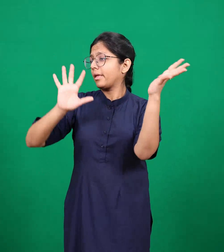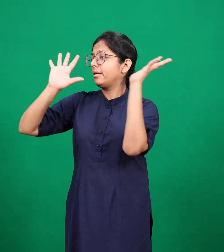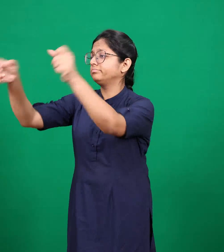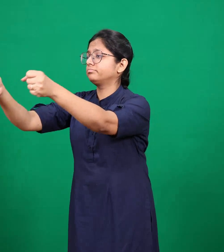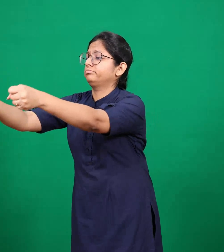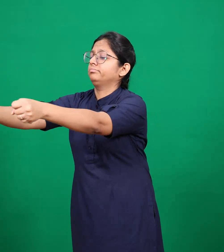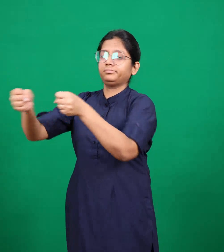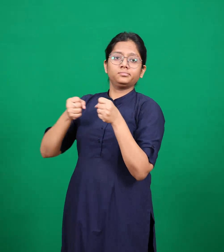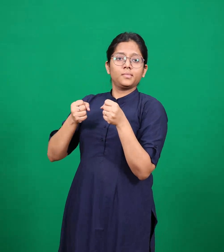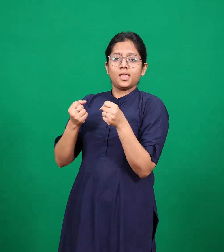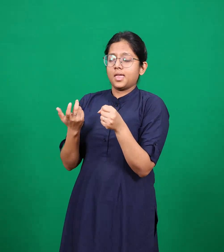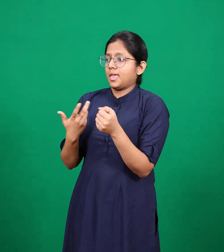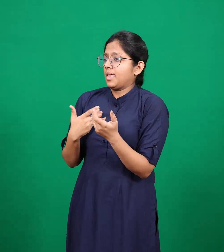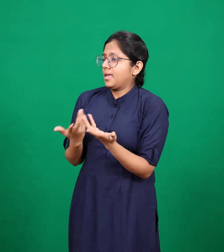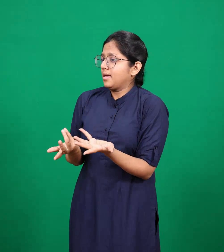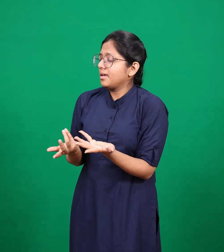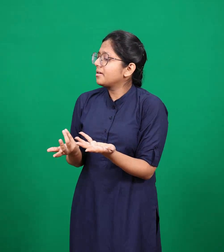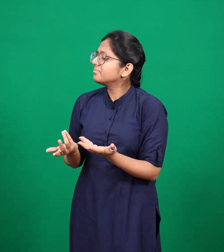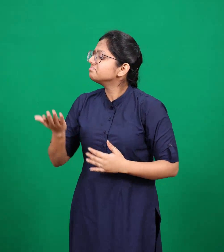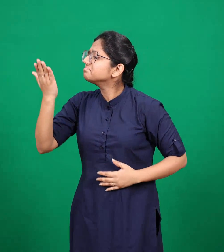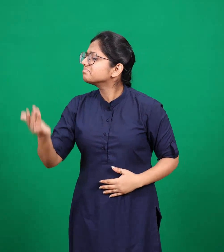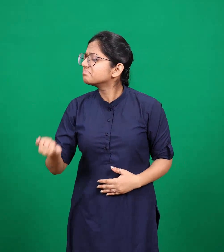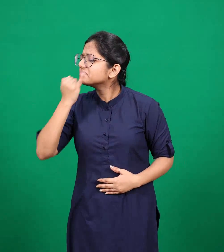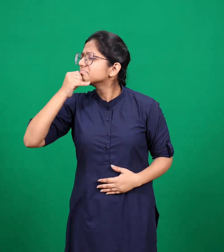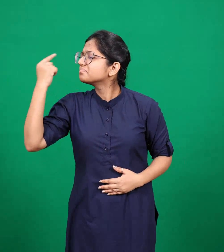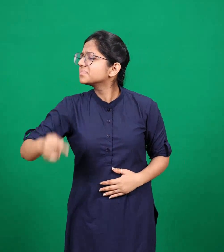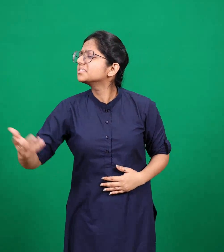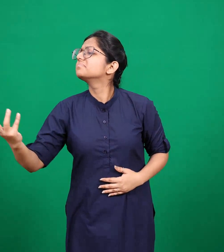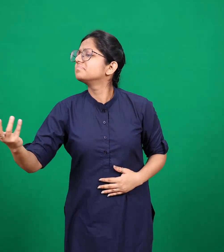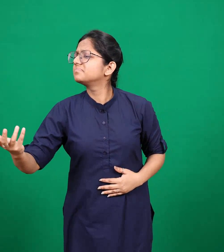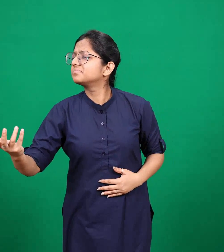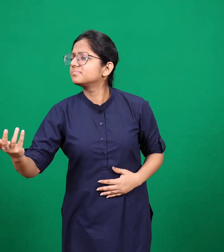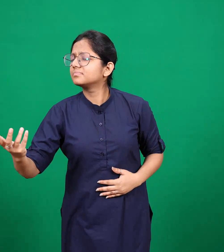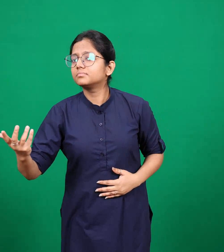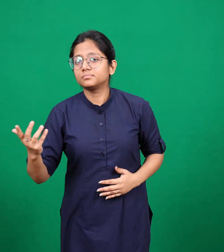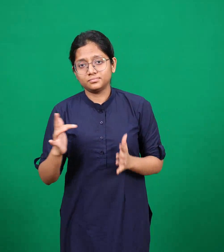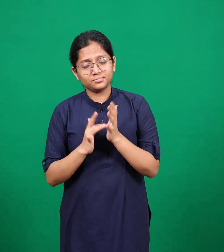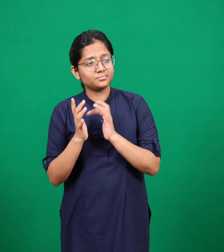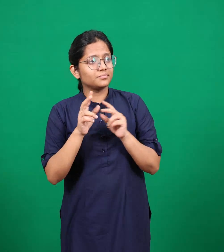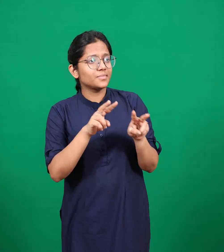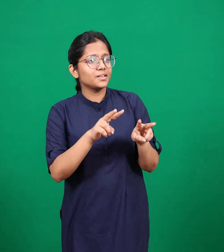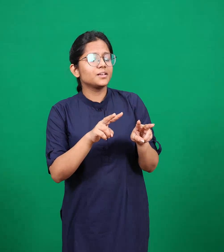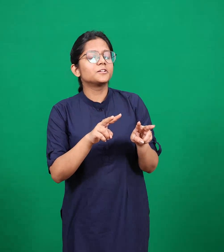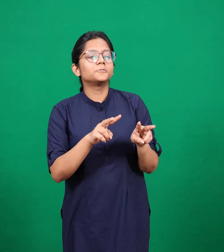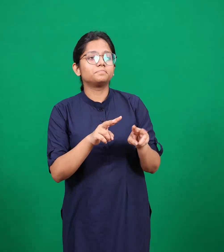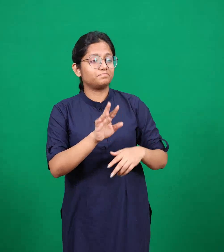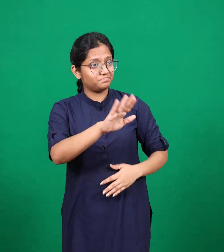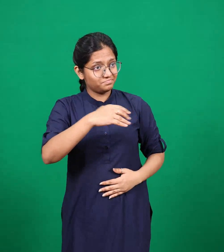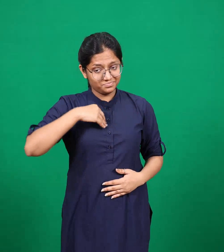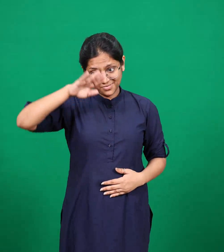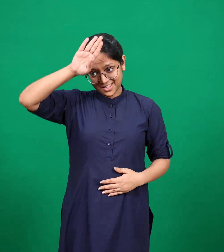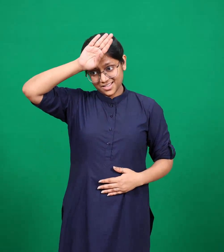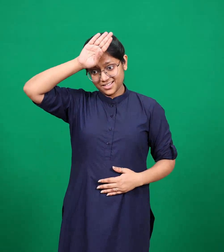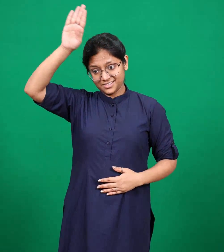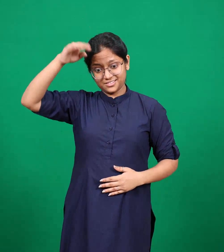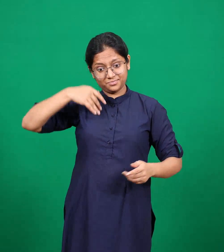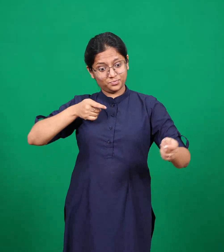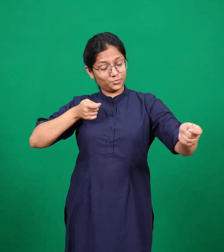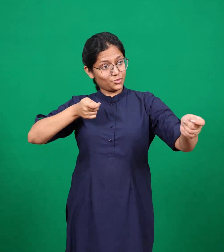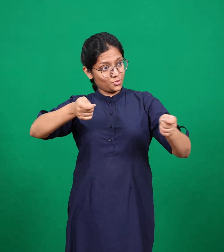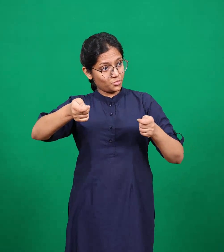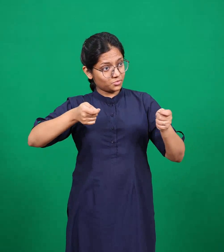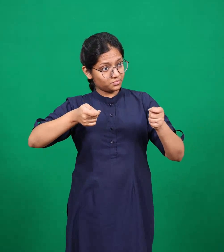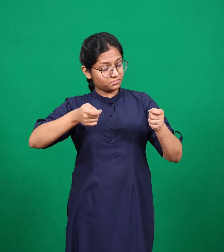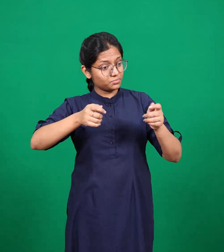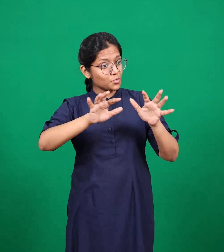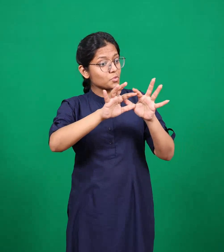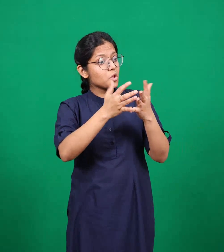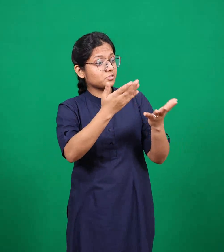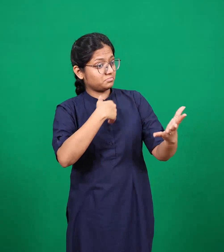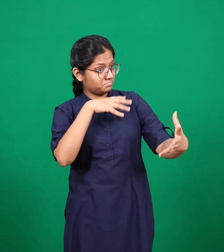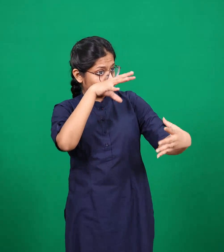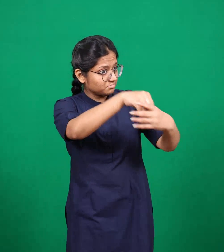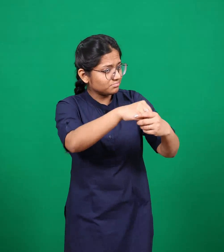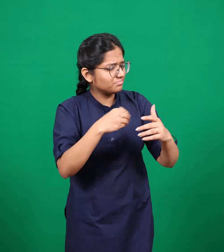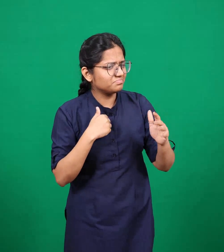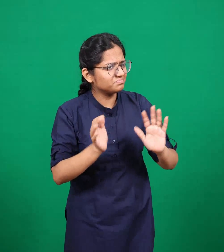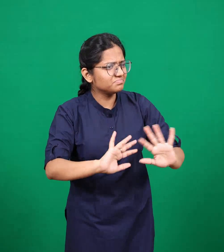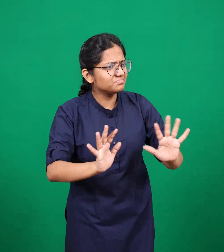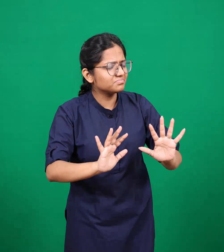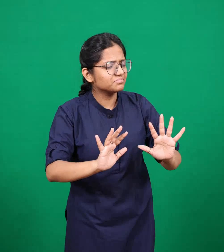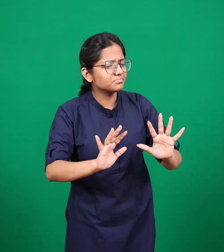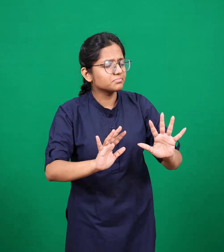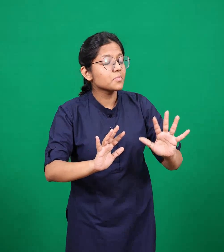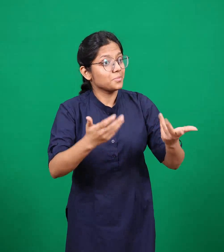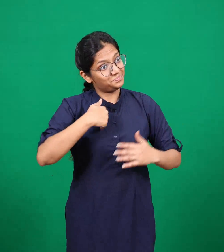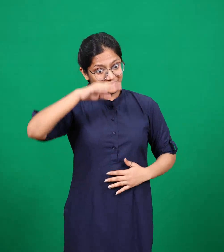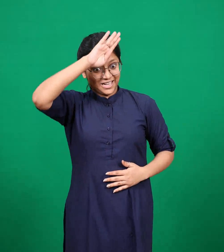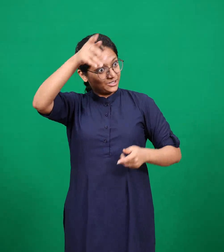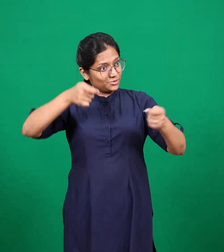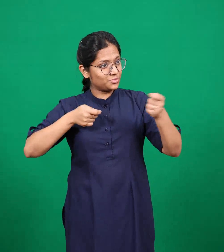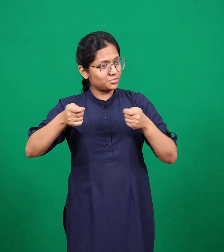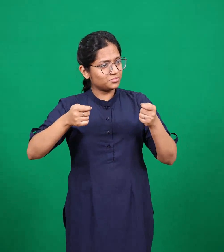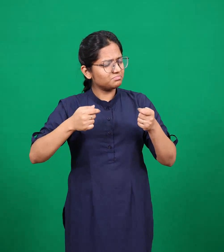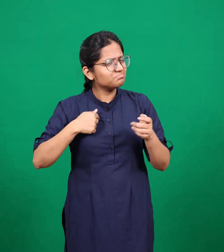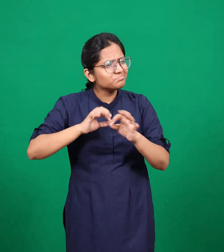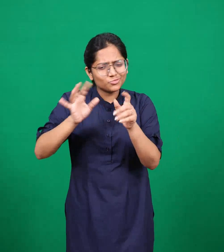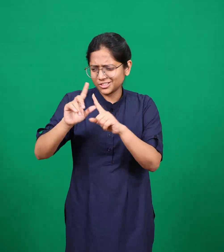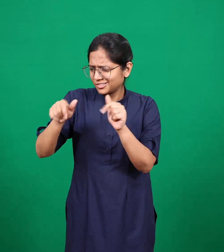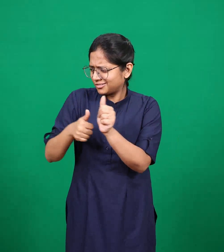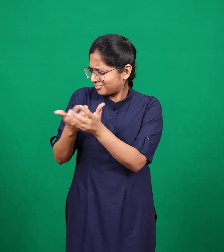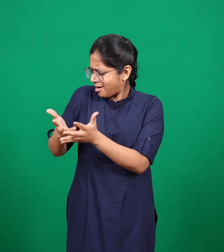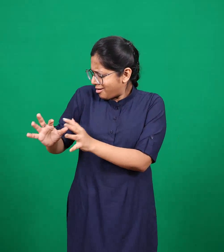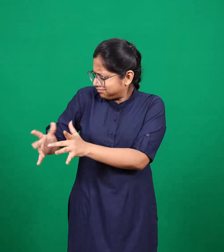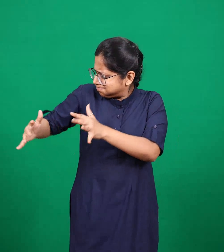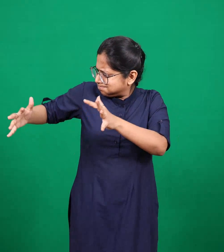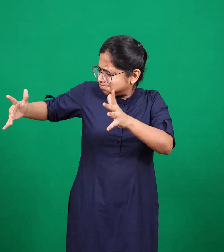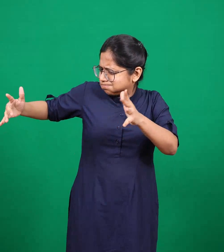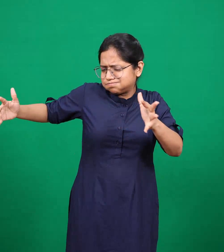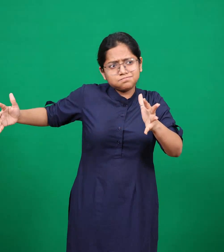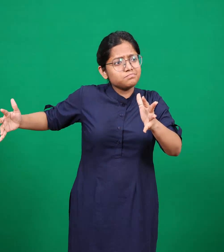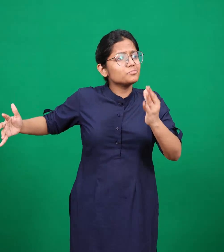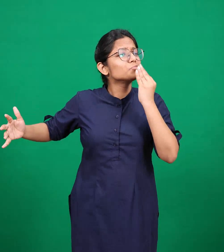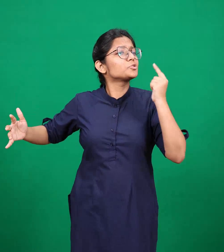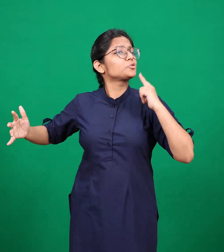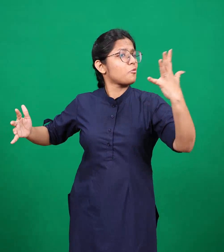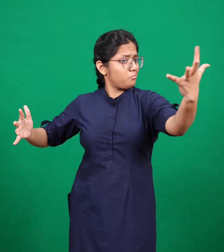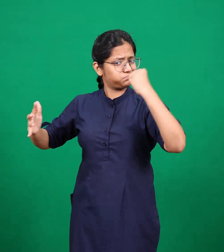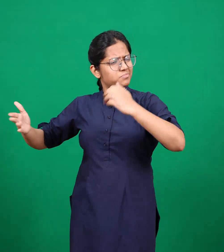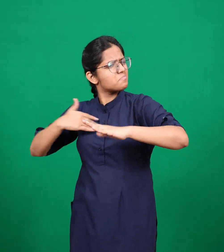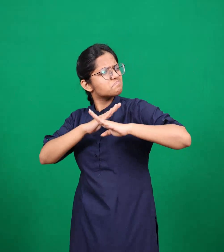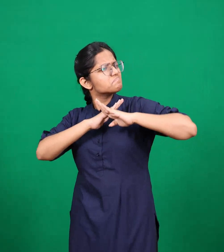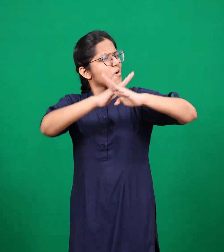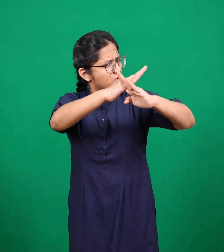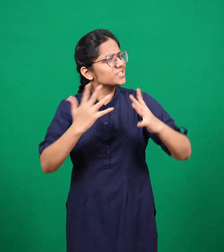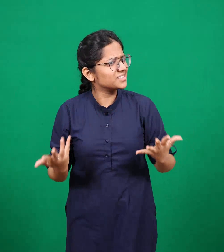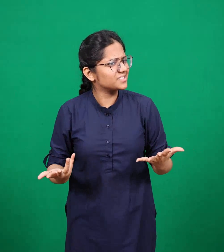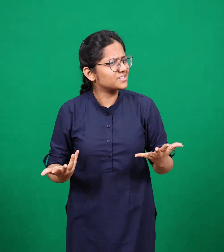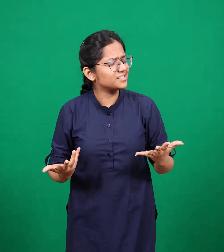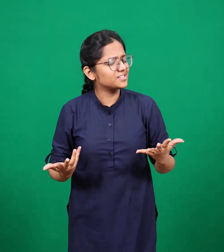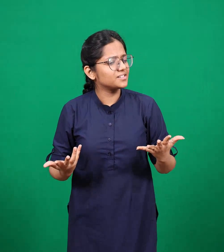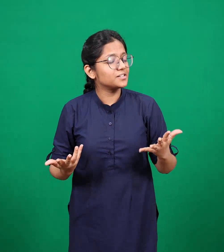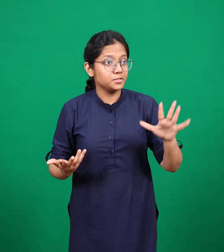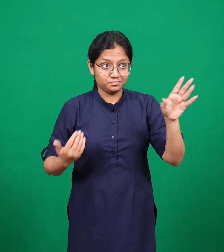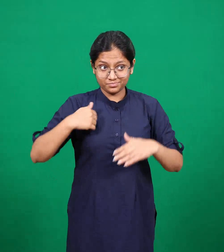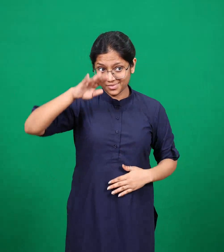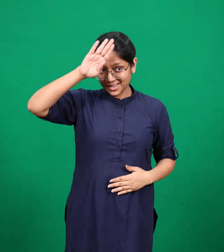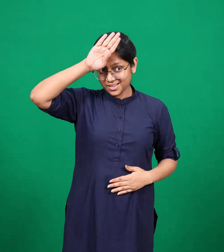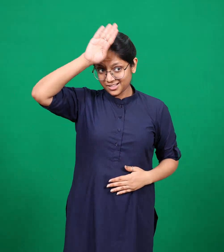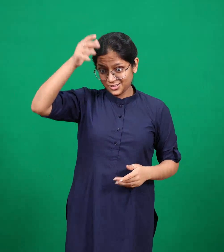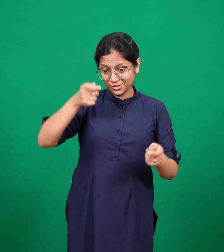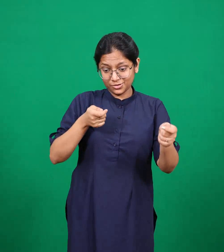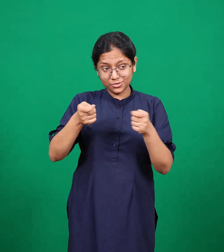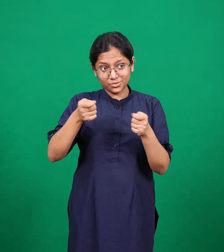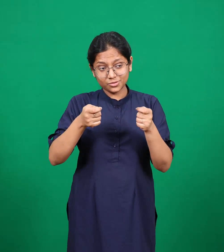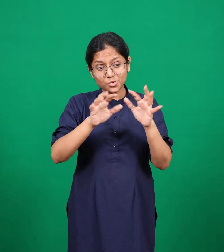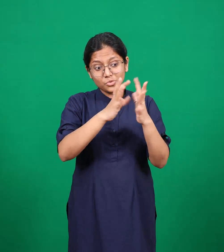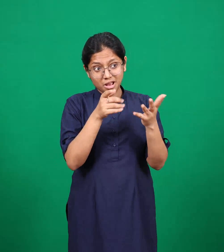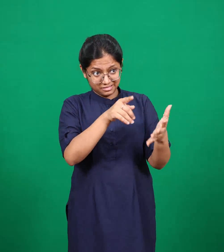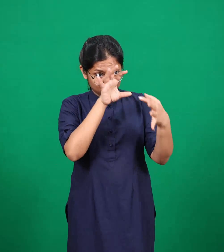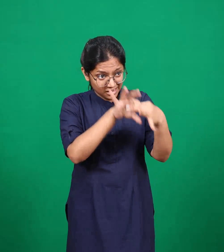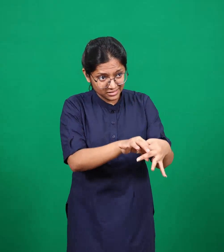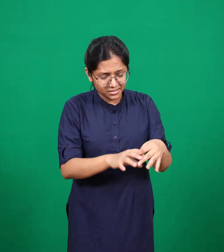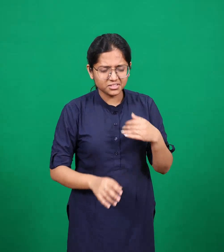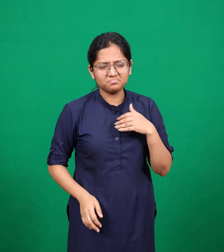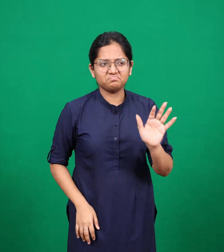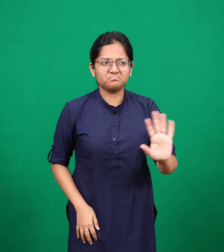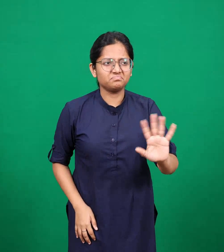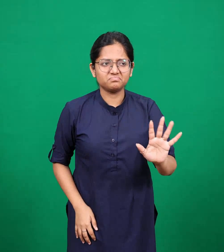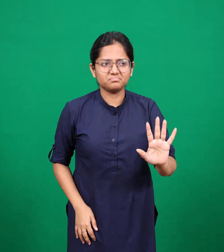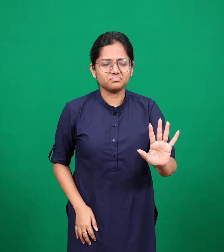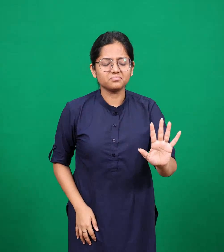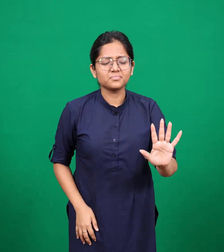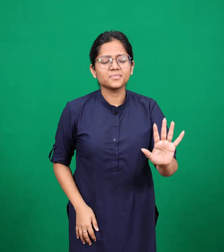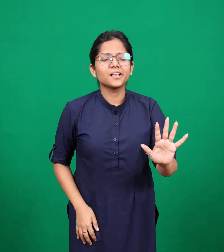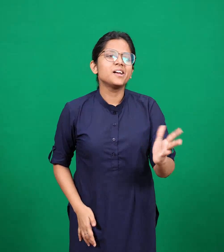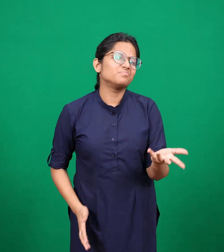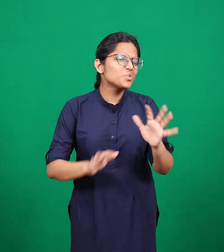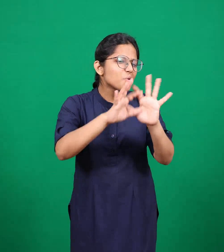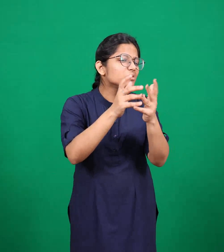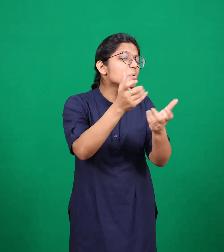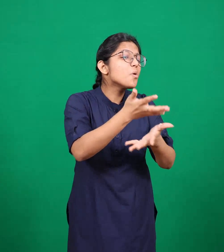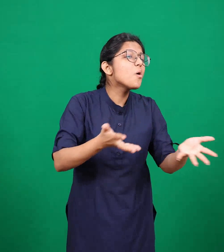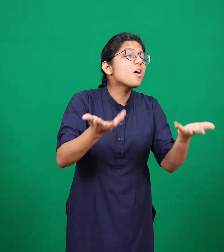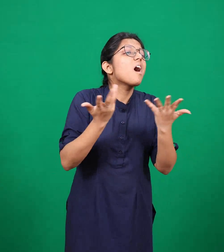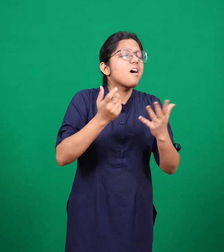" Your own people and chief priests handed You over to me. What have You done?" Jesus answered, "My kingdom is not of this world;